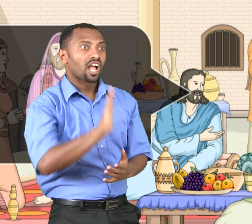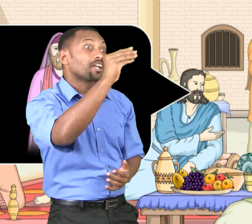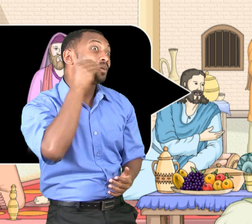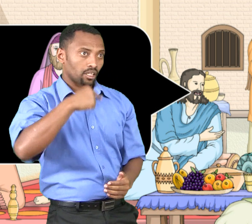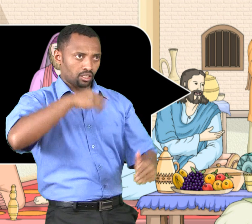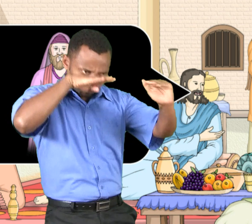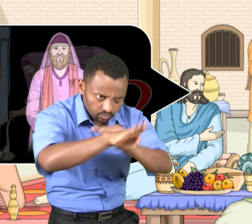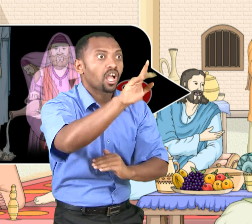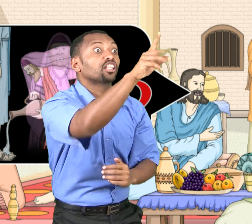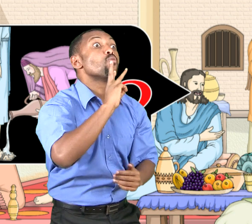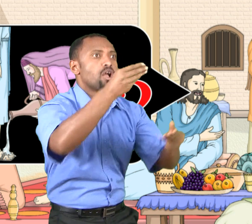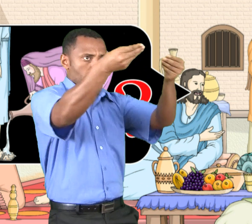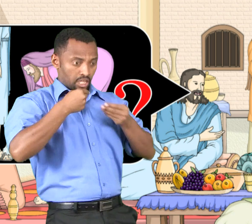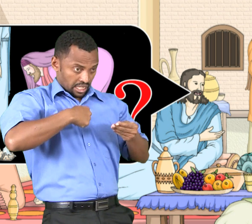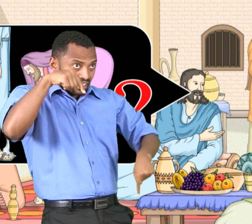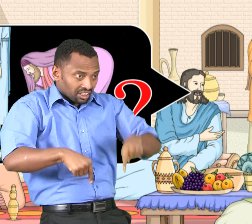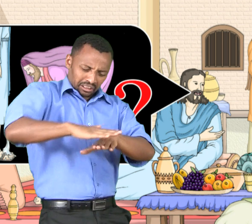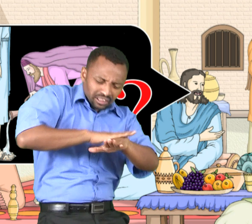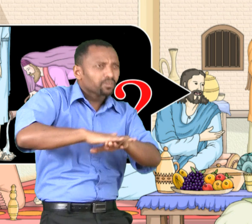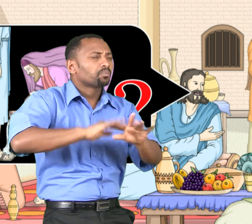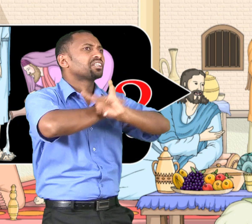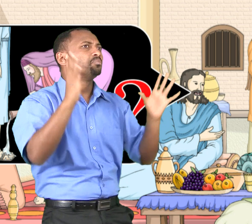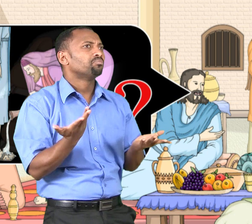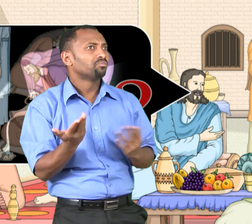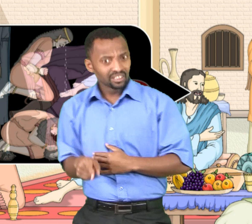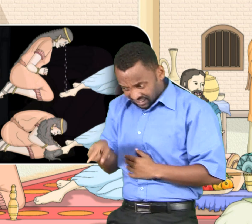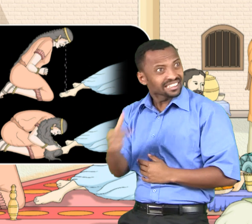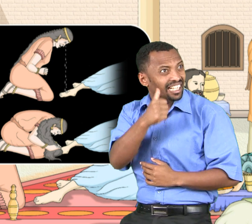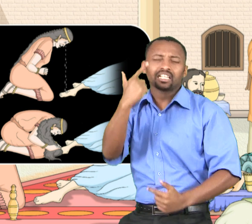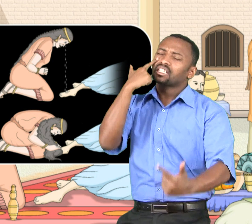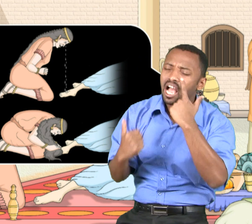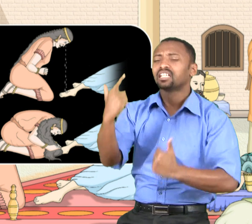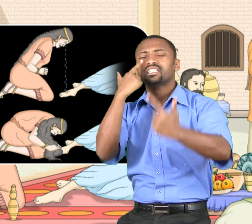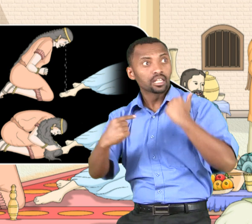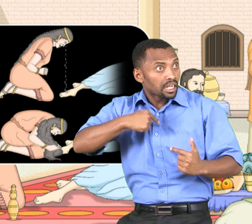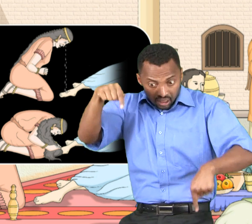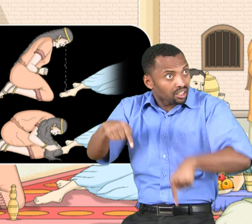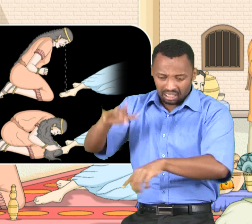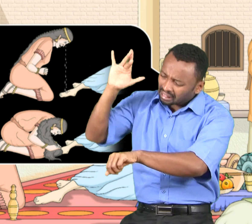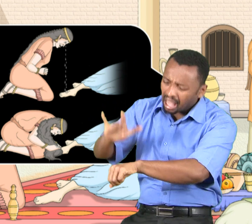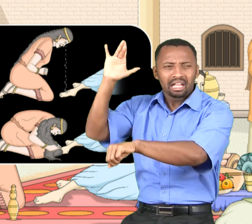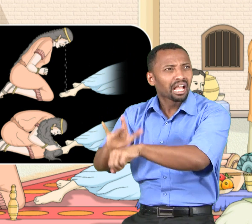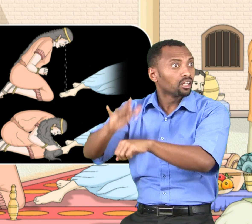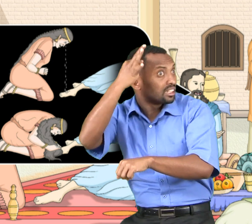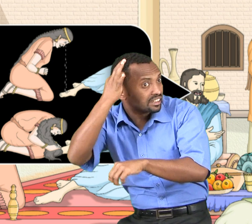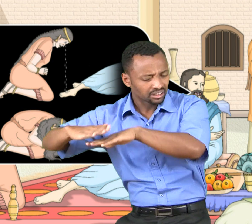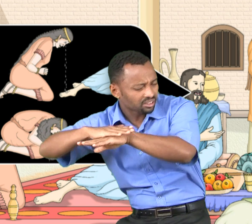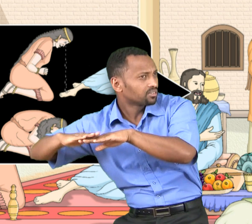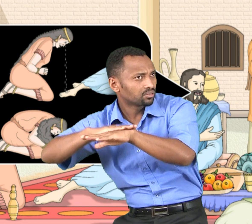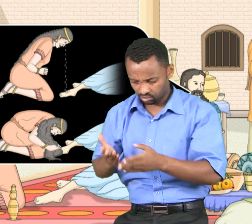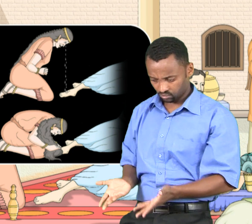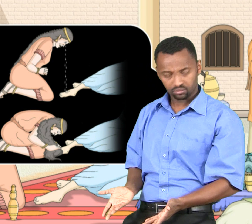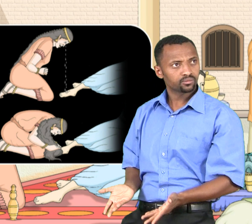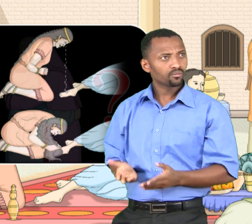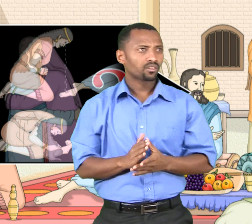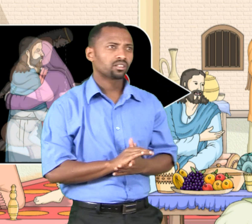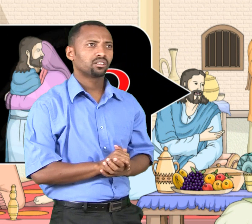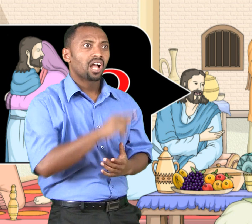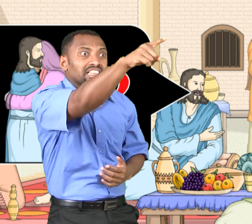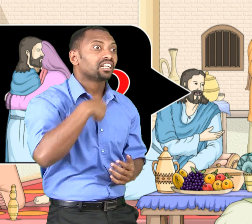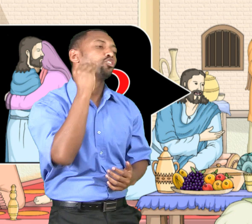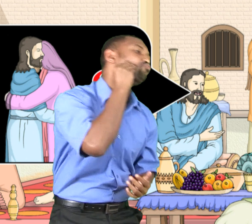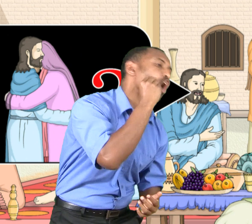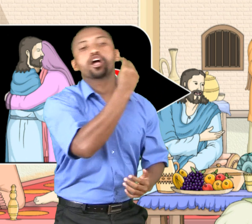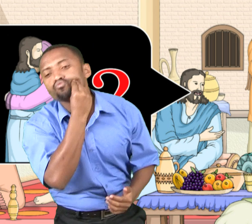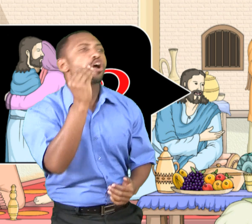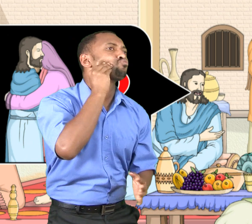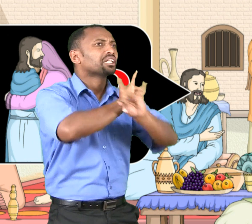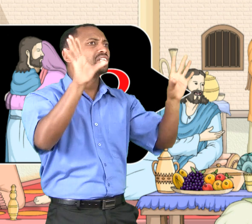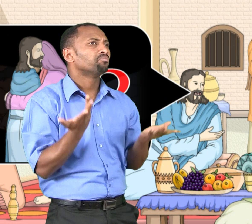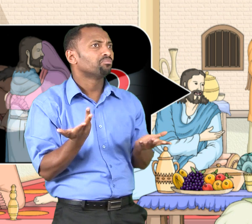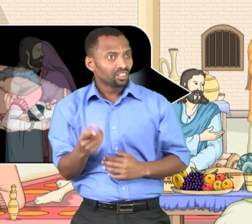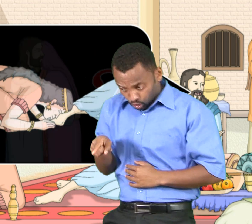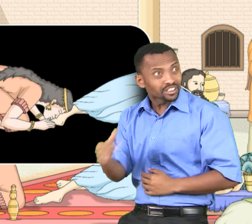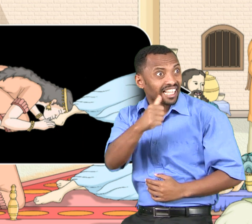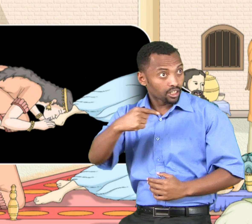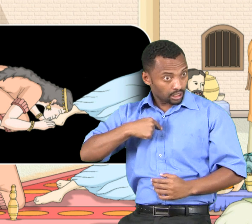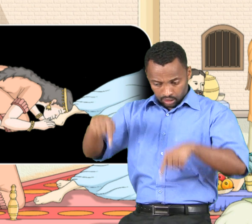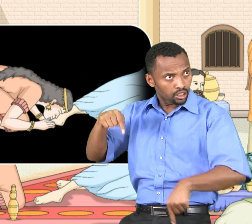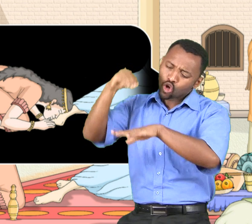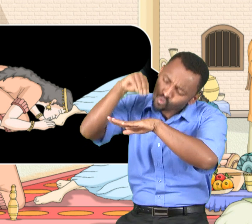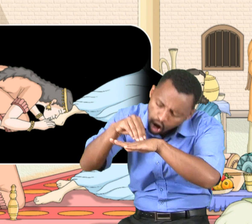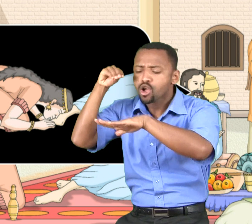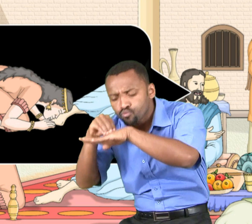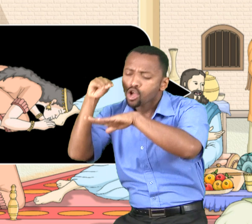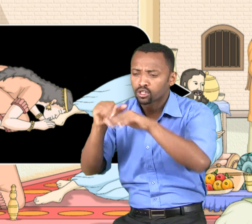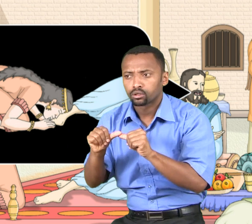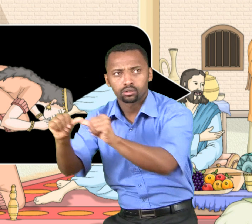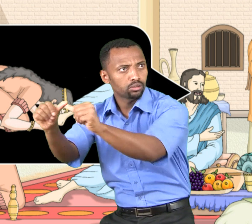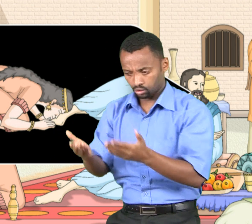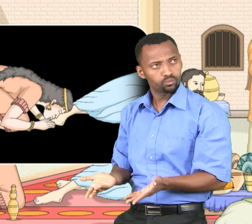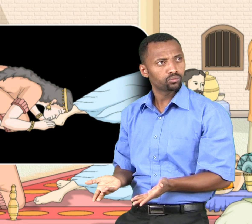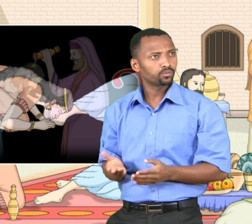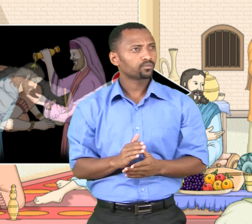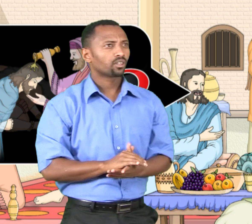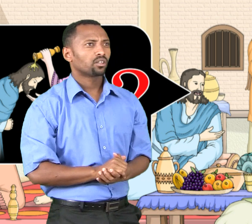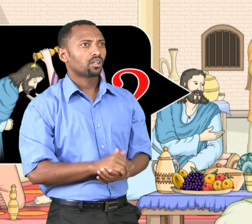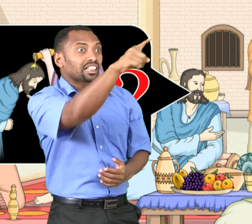When I entered your house, you did not give Me water for My feet, but she wet My feet with her tears and wiped them with her hair. You did not greet Me with a kiss, but she has not stopped kissing My feet since I arrived.